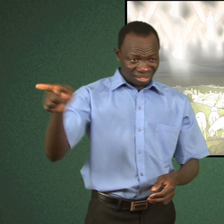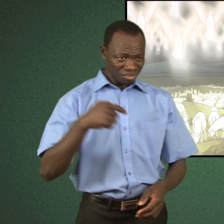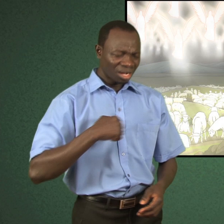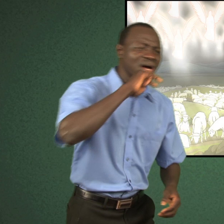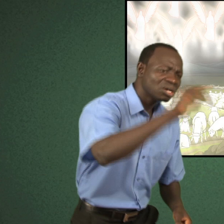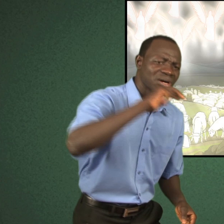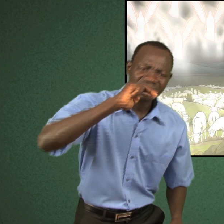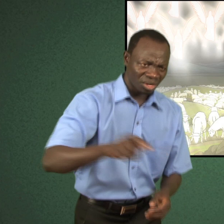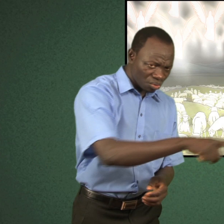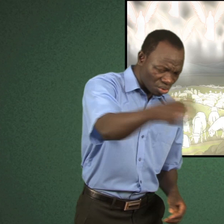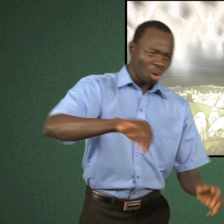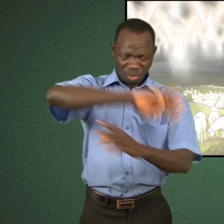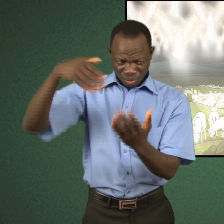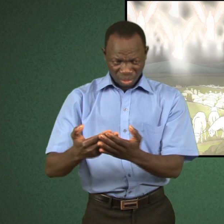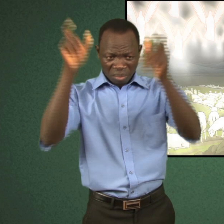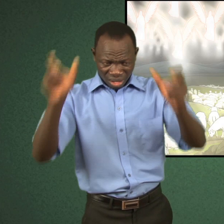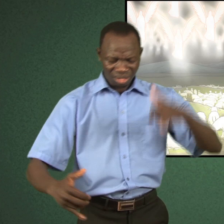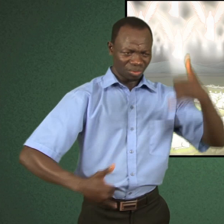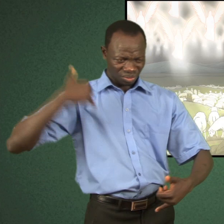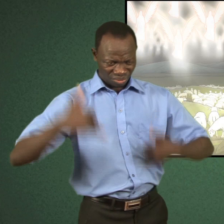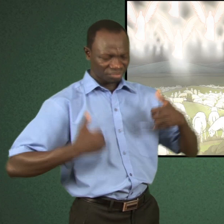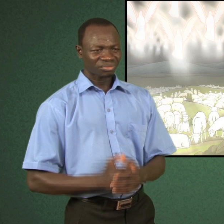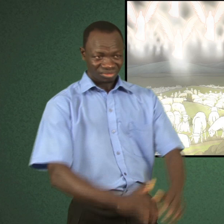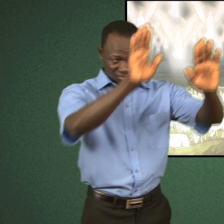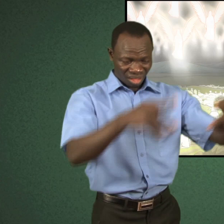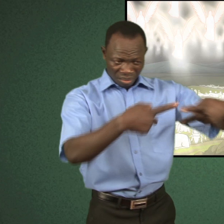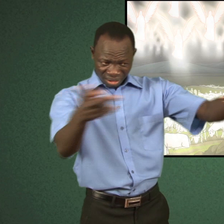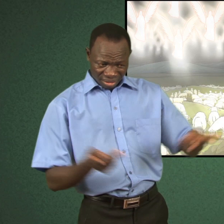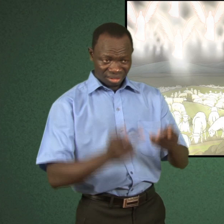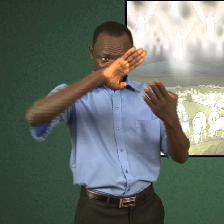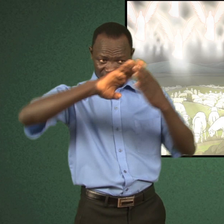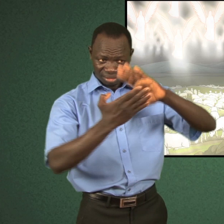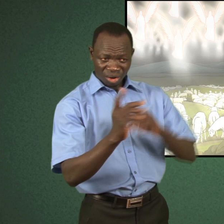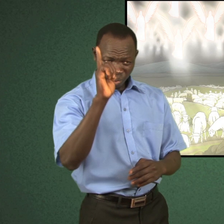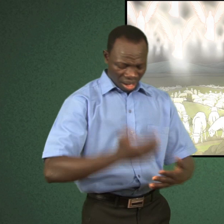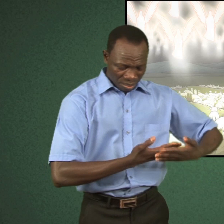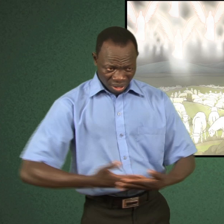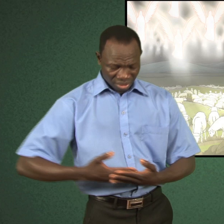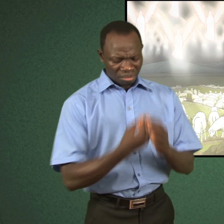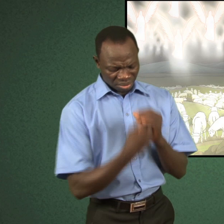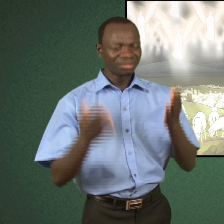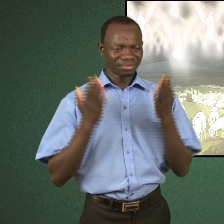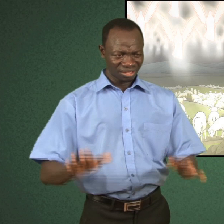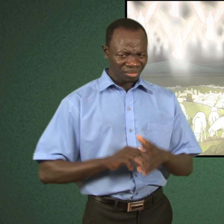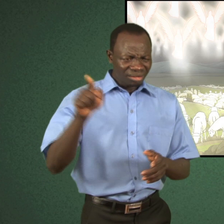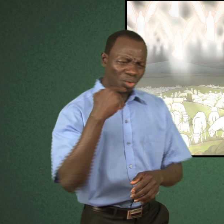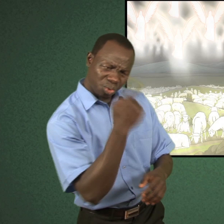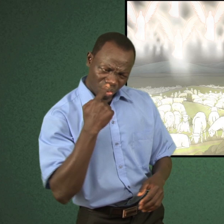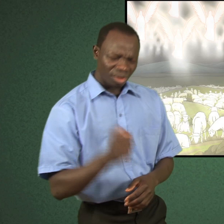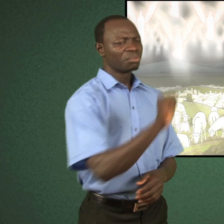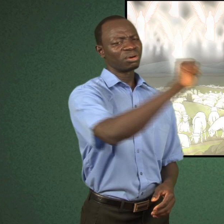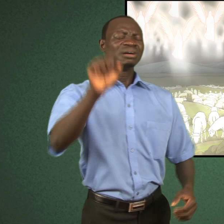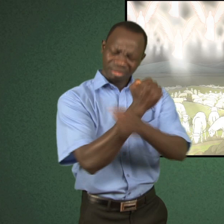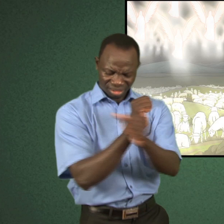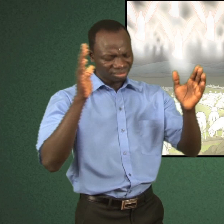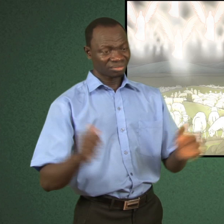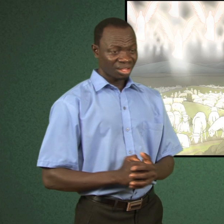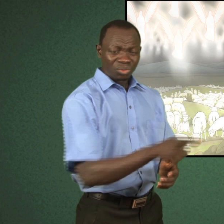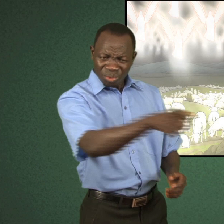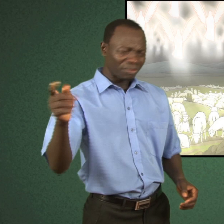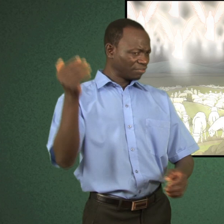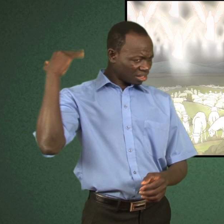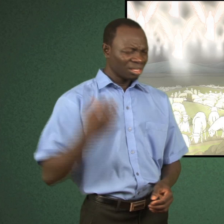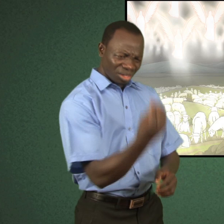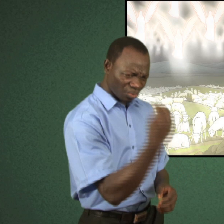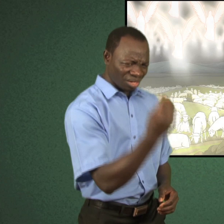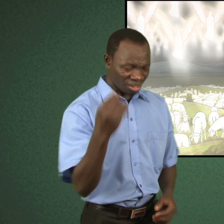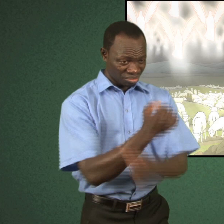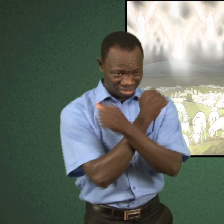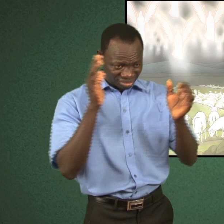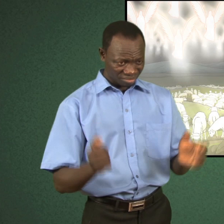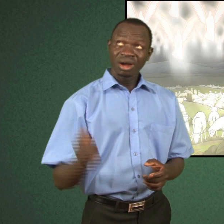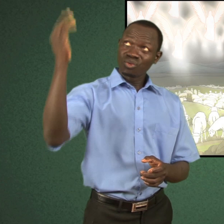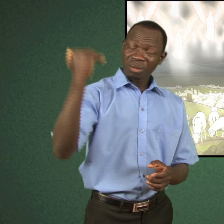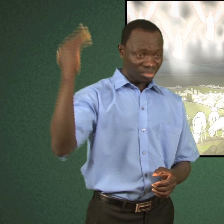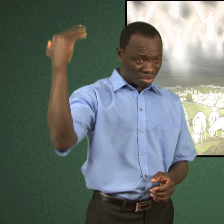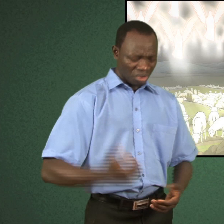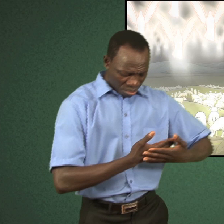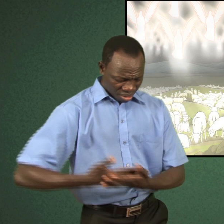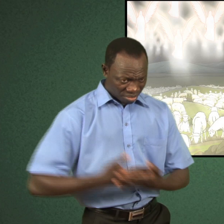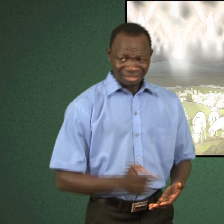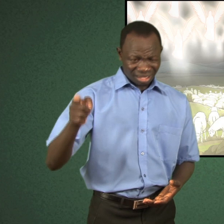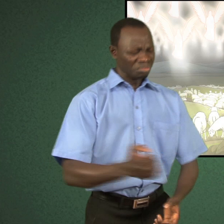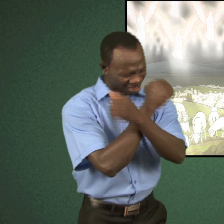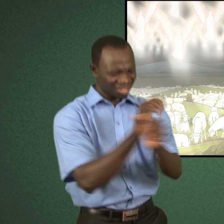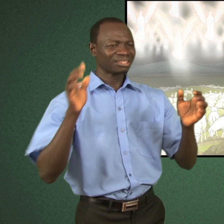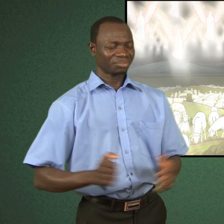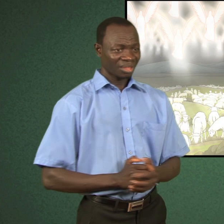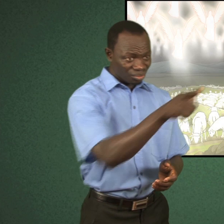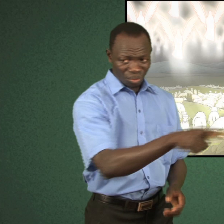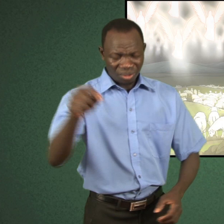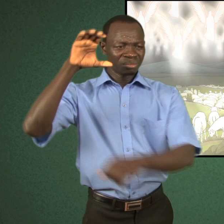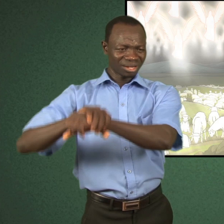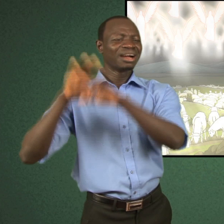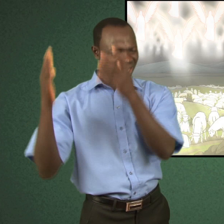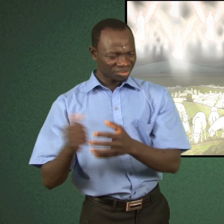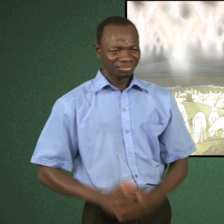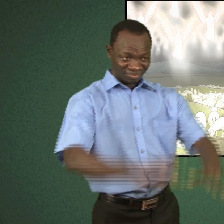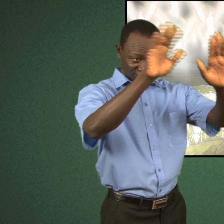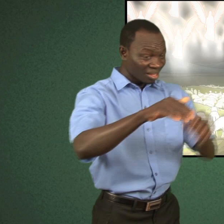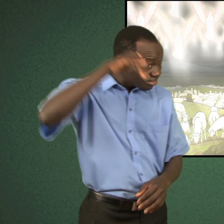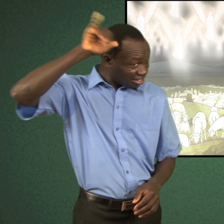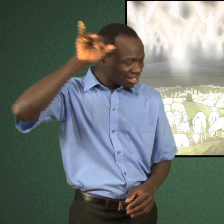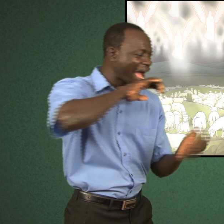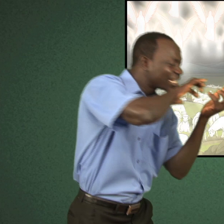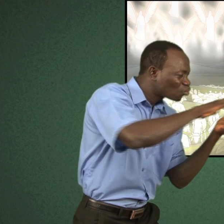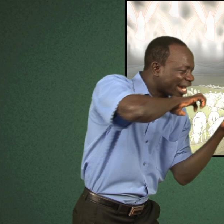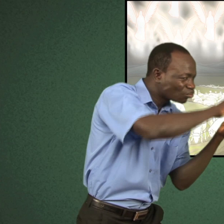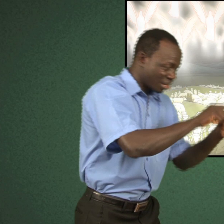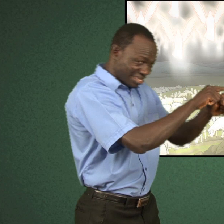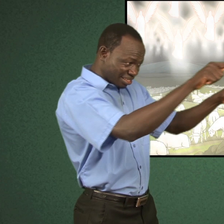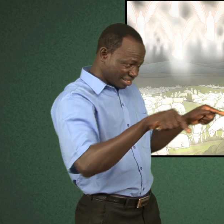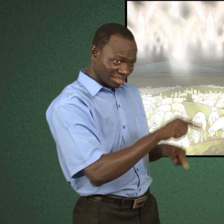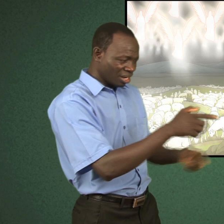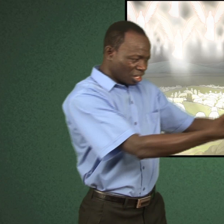For behold, I bring you good news of great joy that will be for all the people: Today in the city of David a Savior has been born to you.